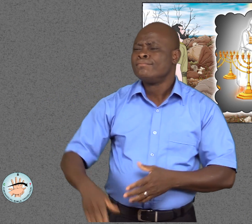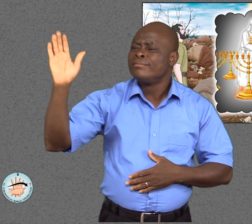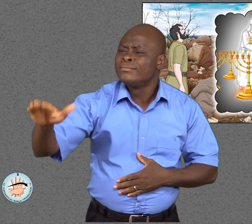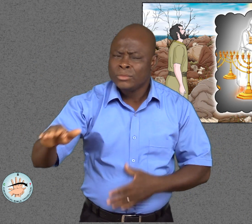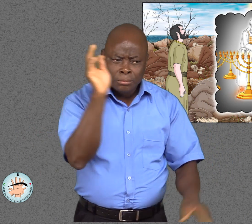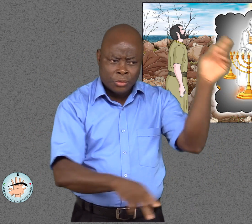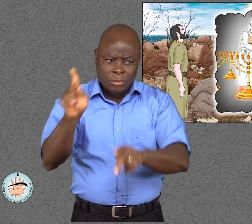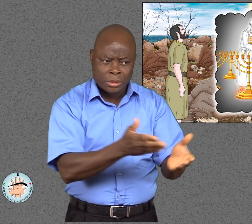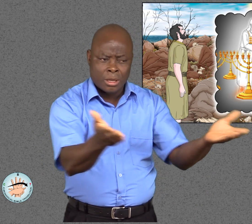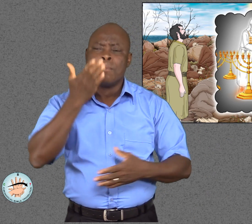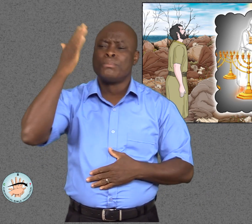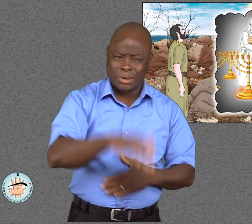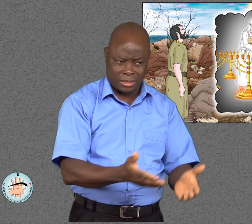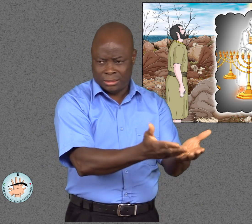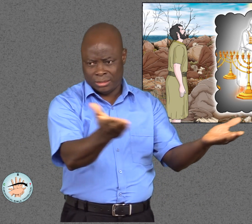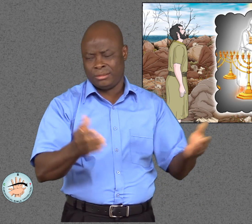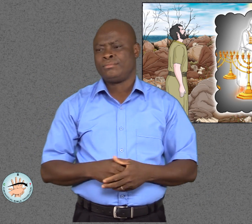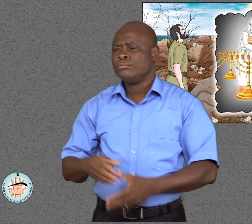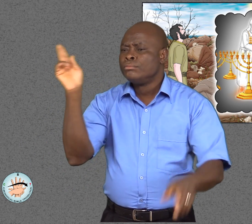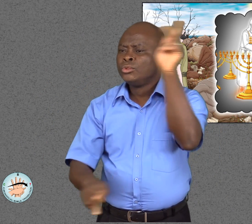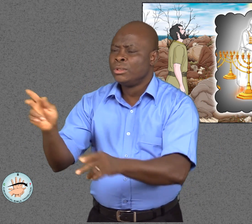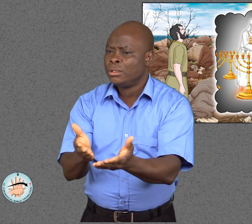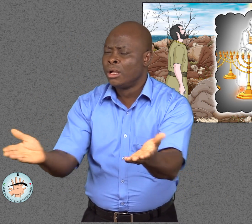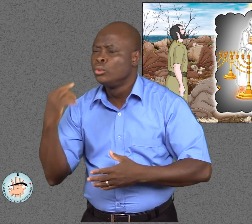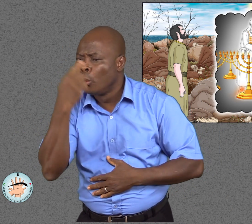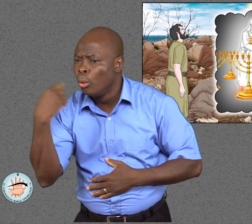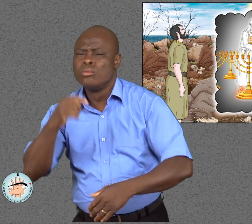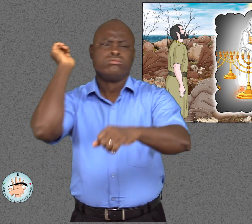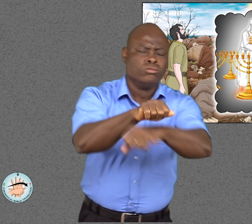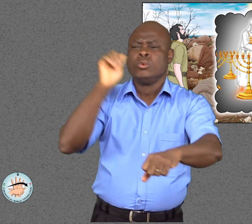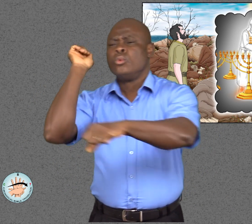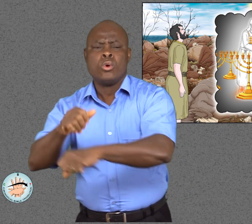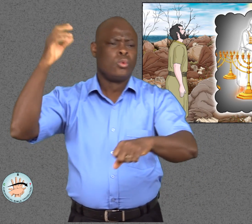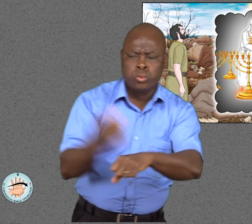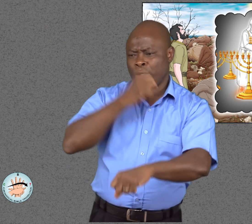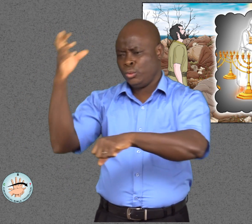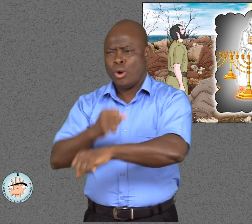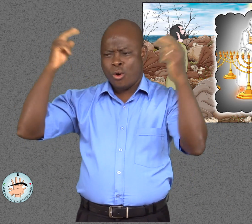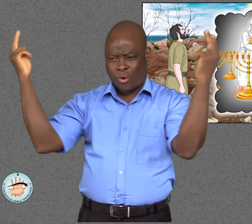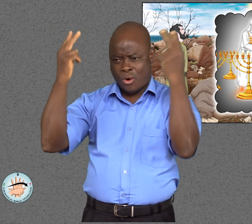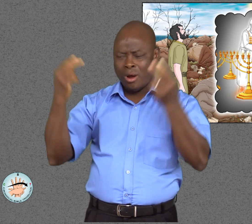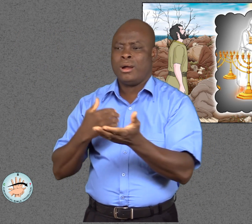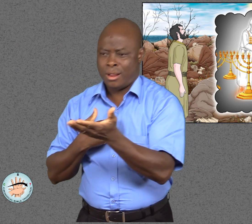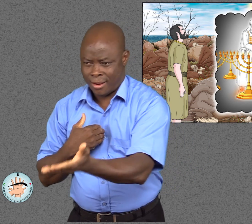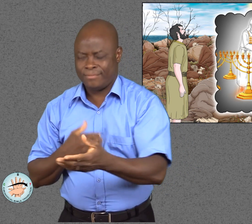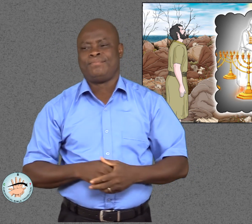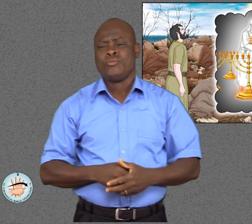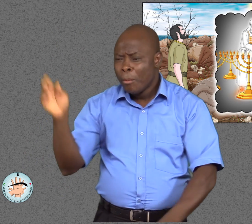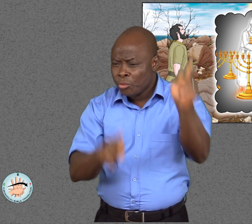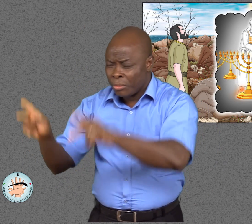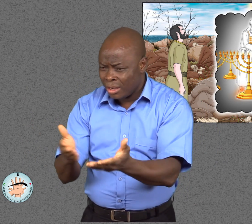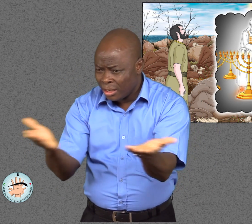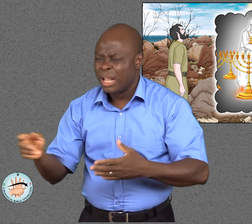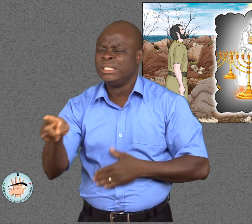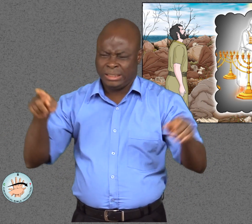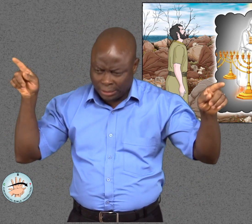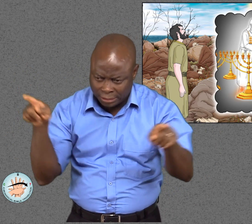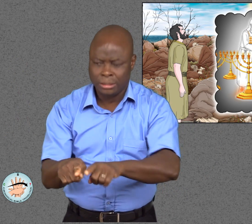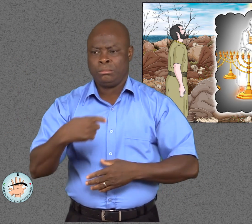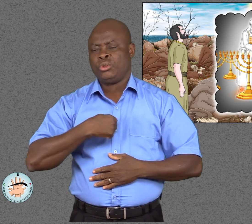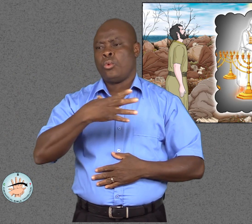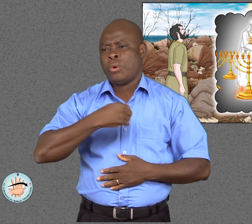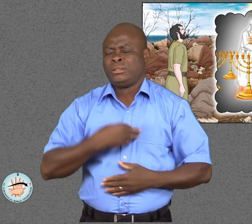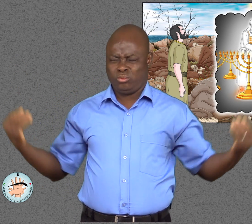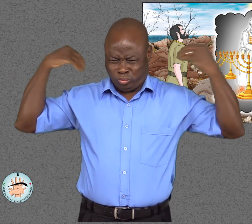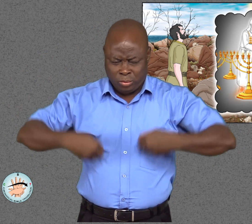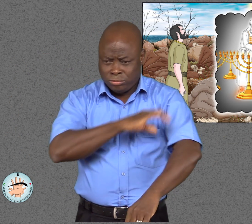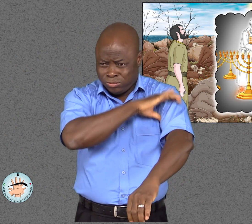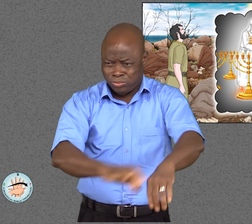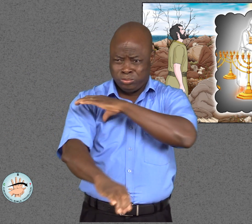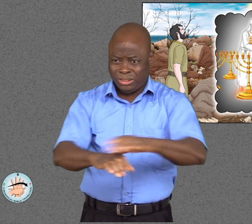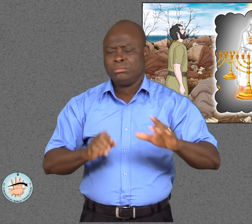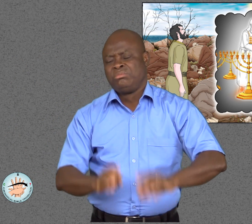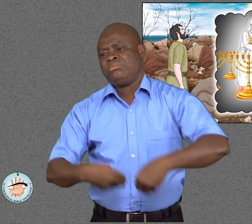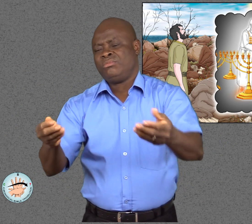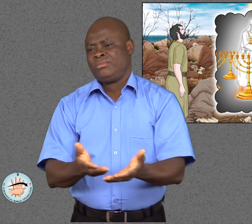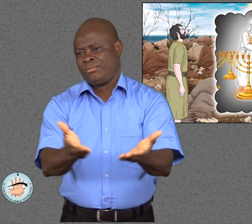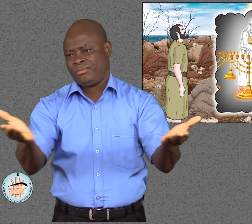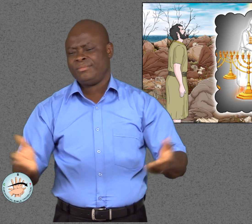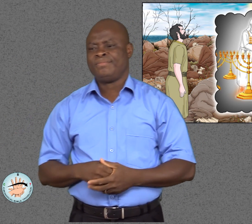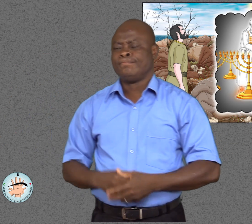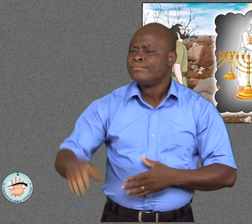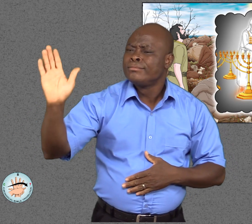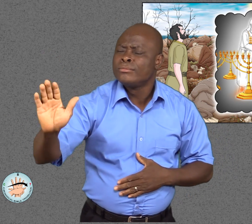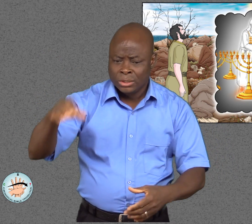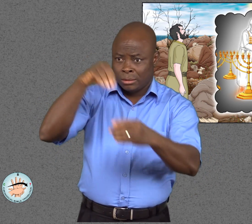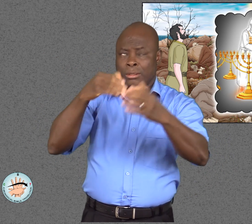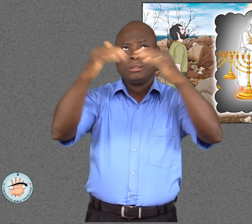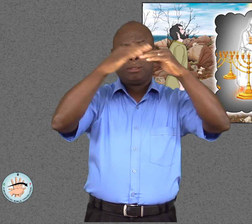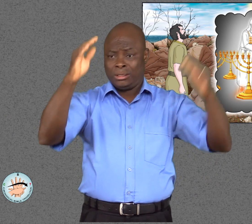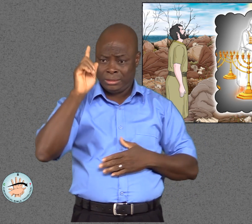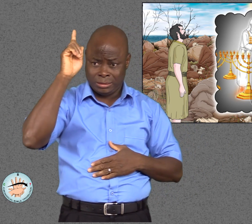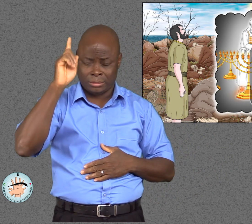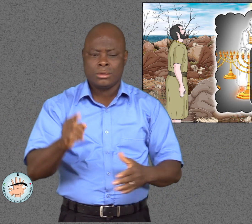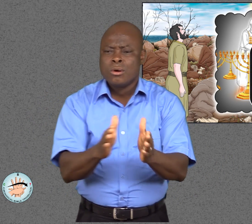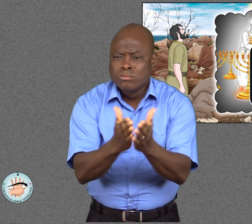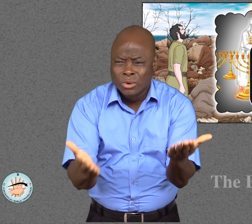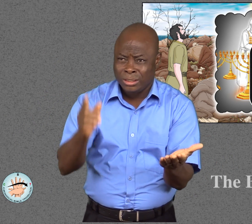Like them, he who overcomes will be dressed in white.